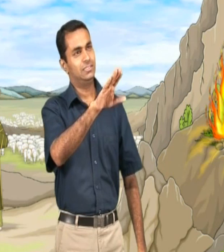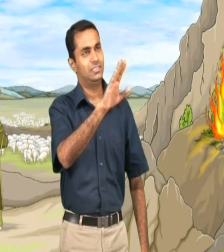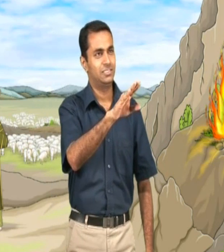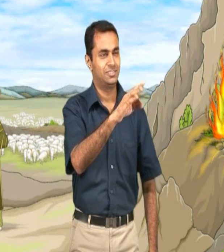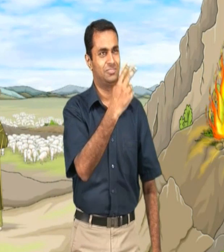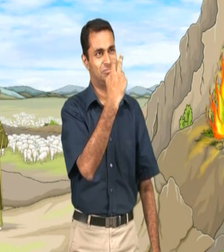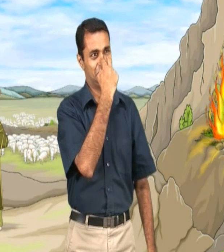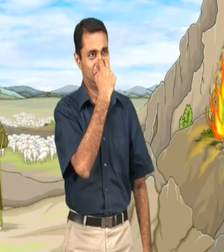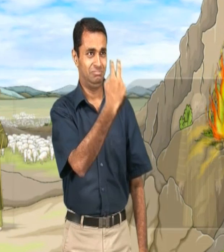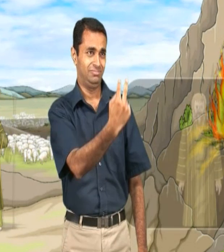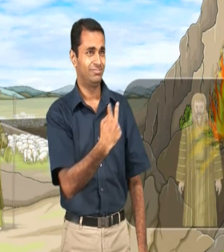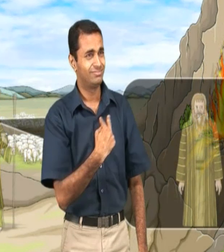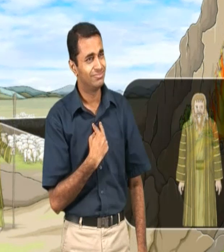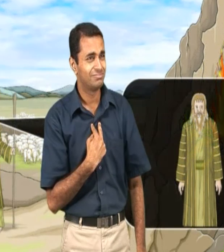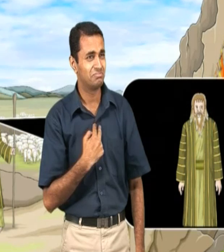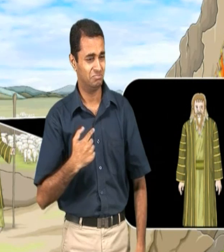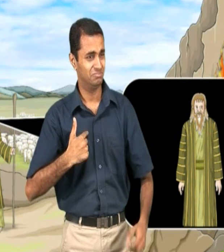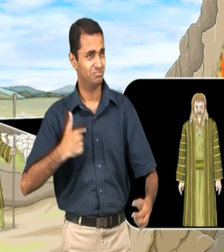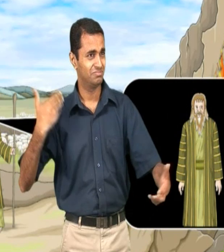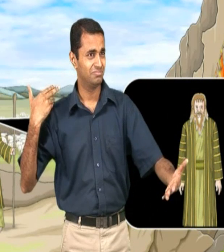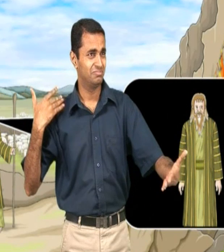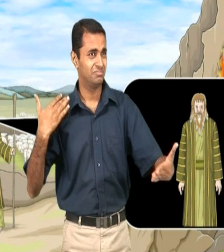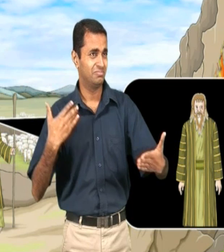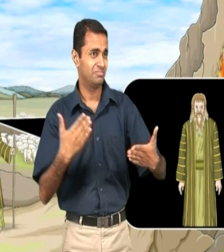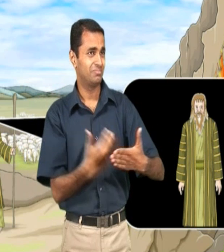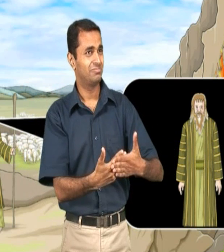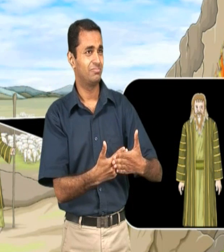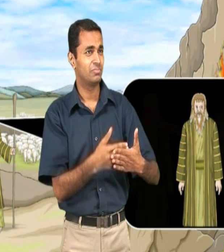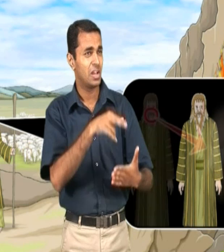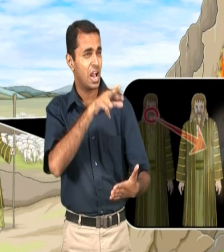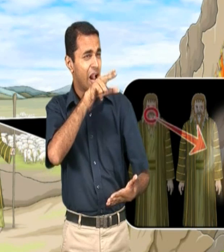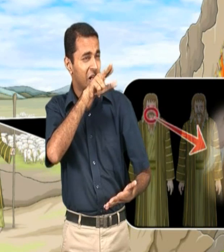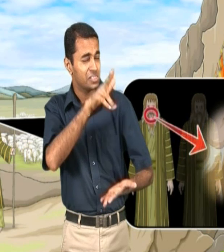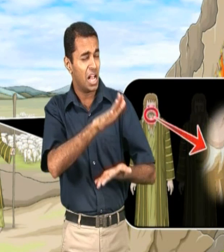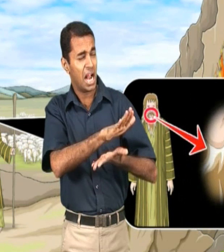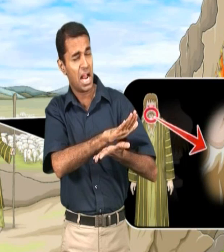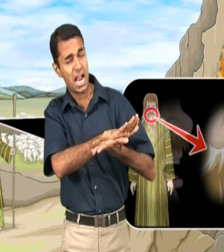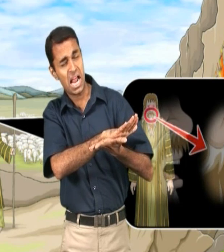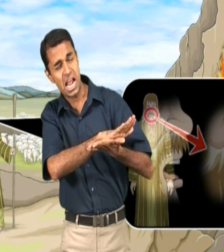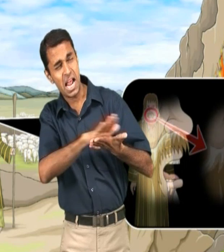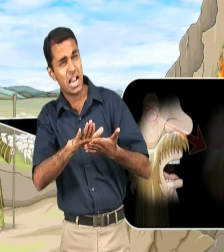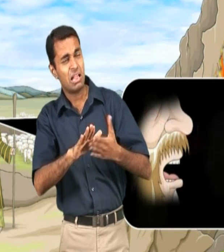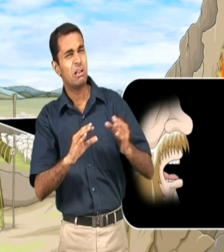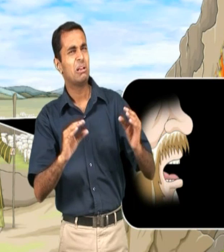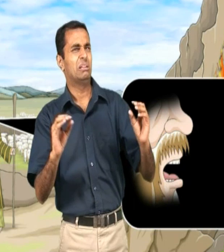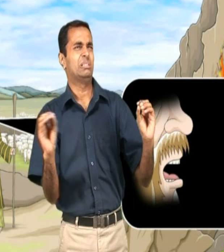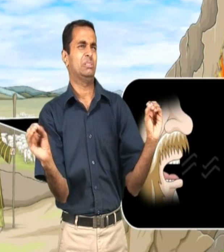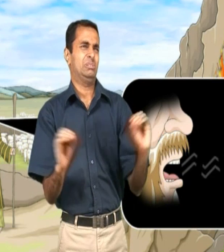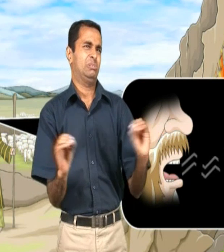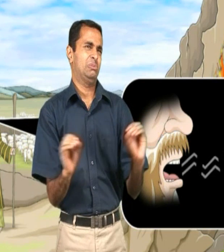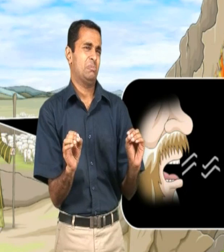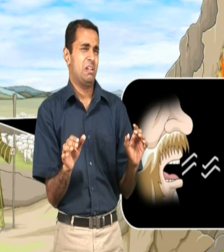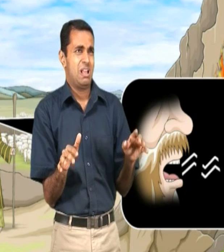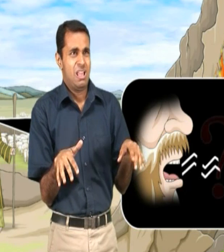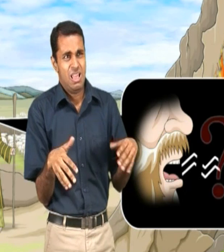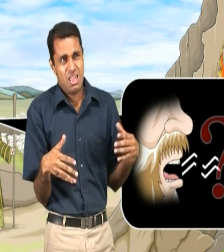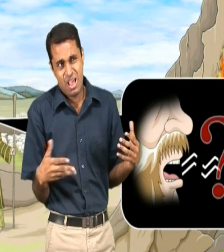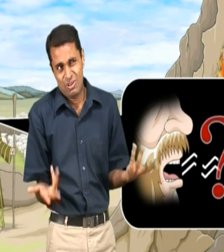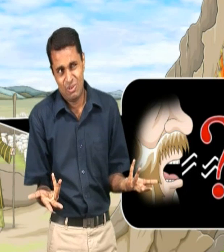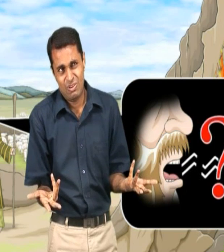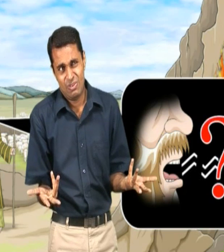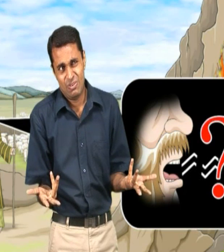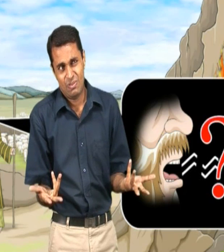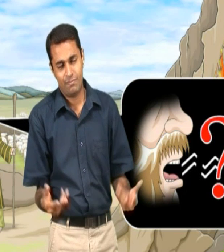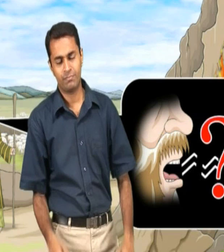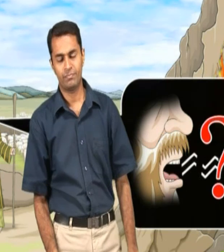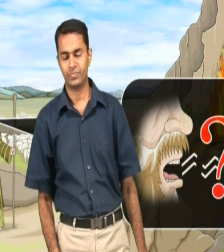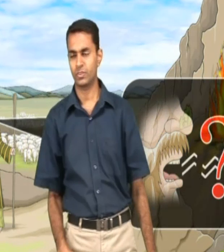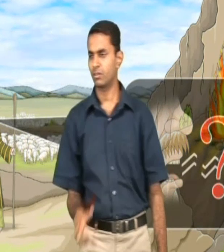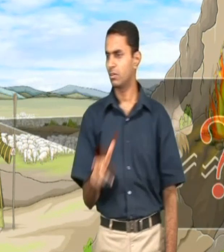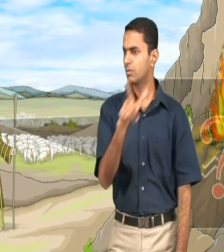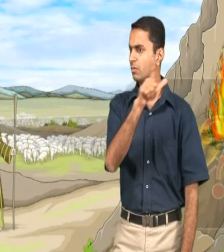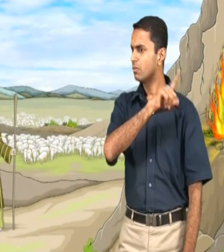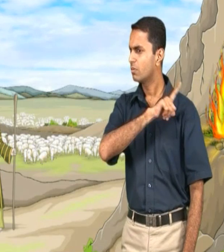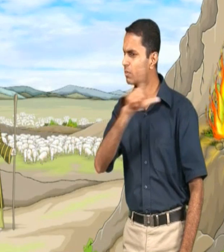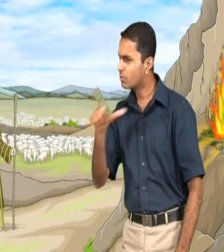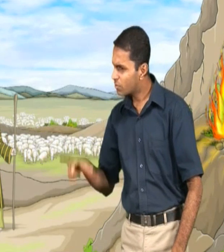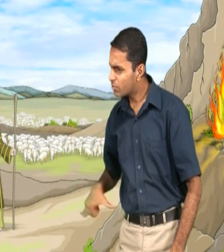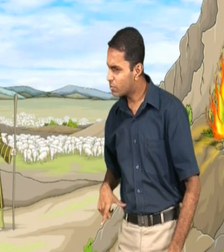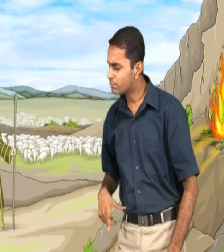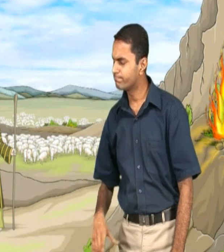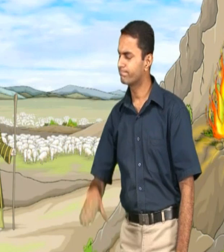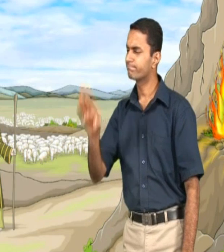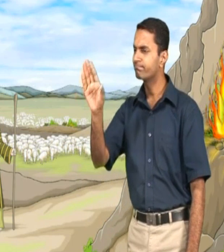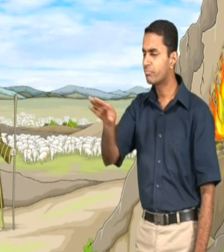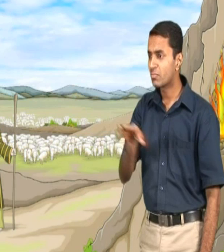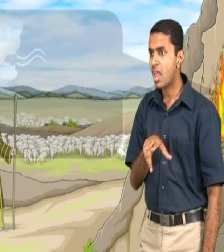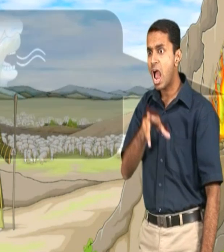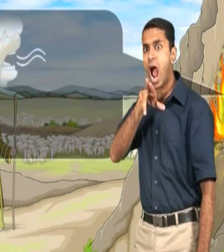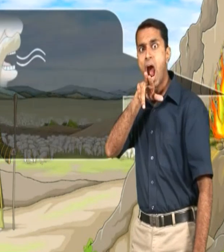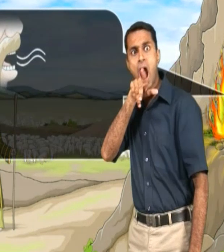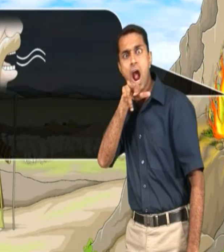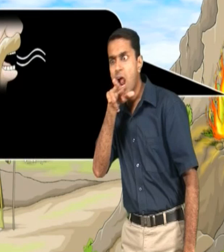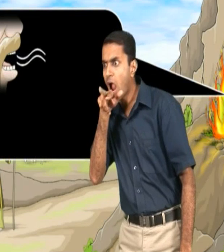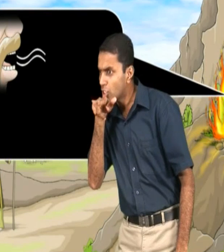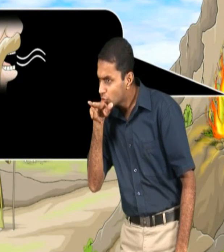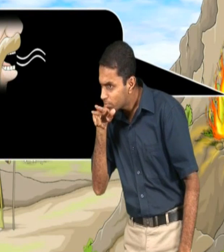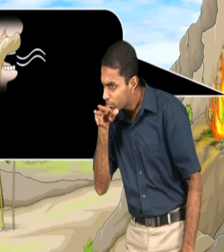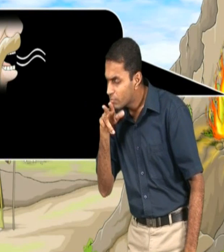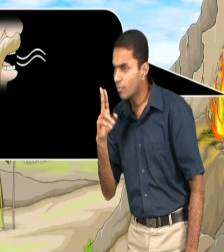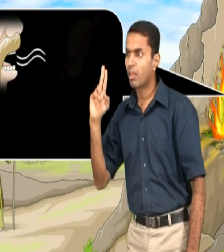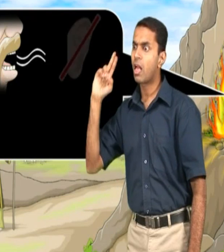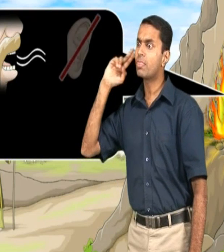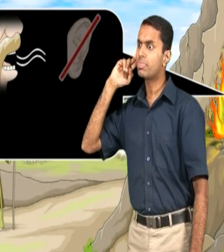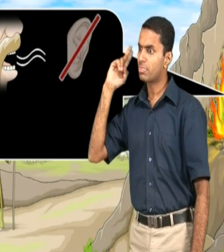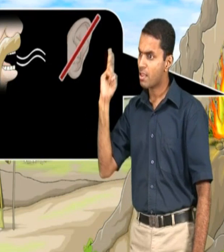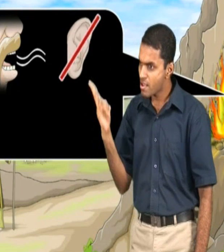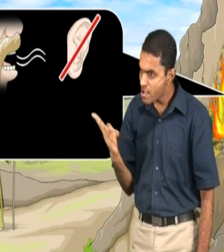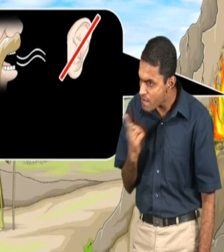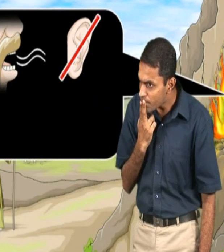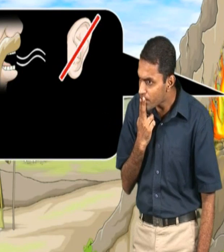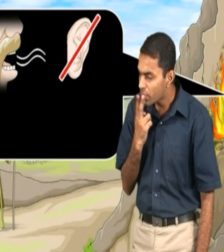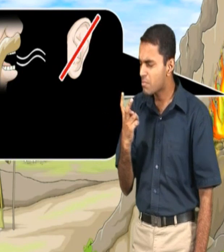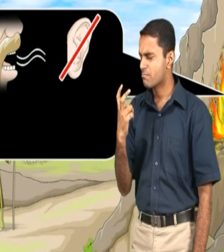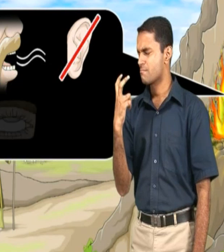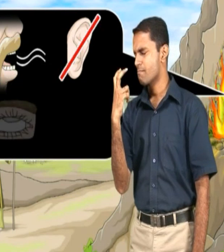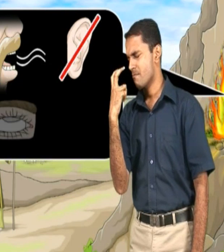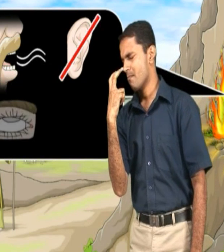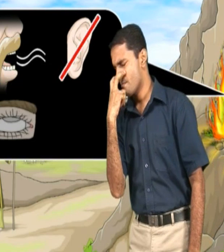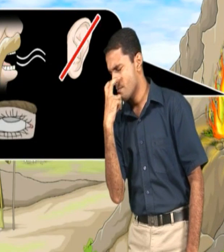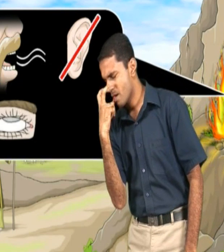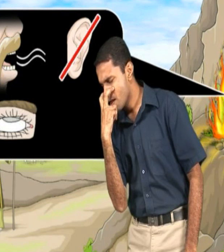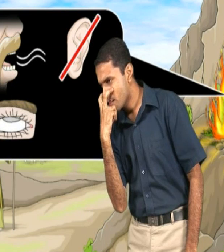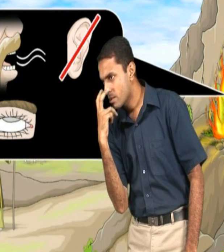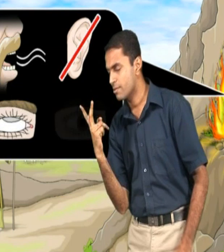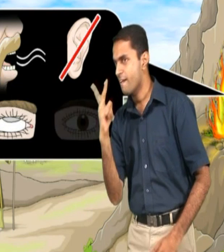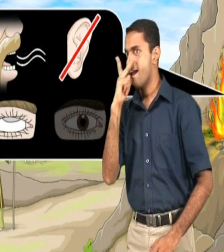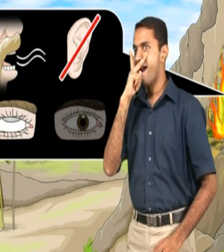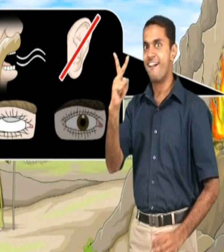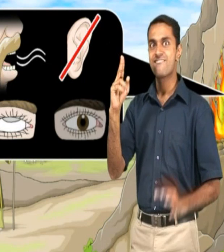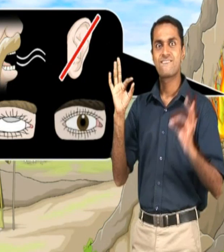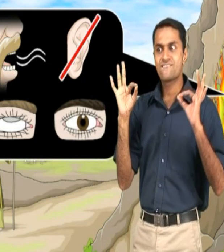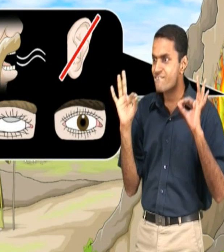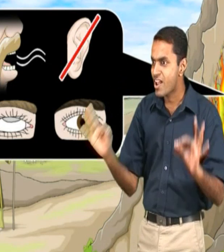“Please, Lord,” Moses replied, “I have never been eloquent, neither in the past nor since You have spoken to Your servant, for I am slow of speech and tongue.”